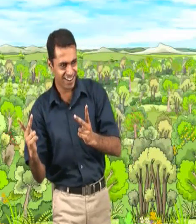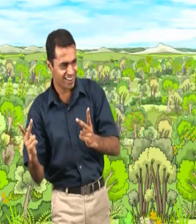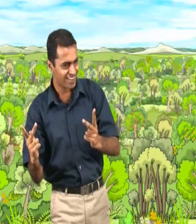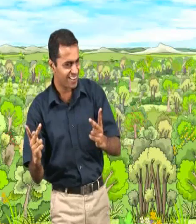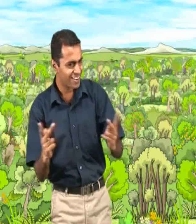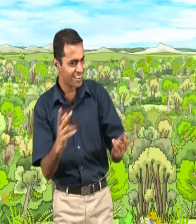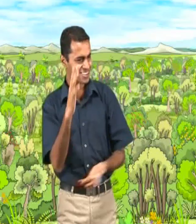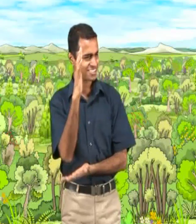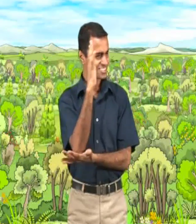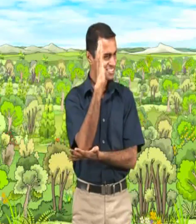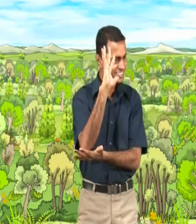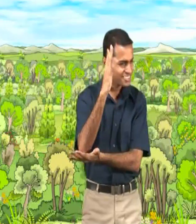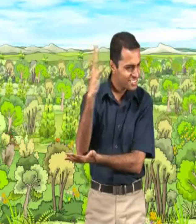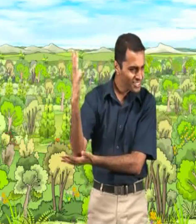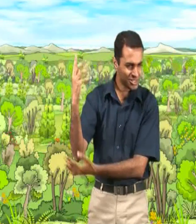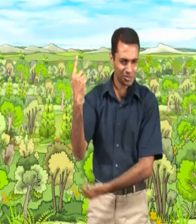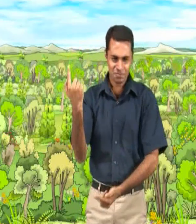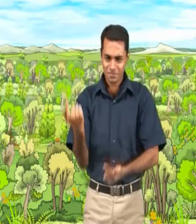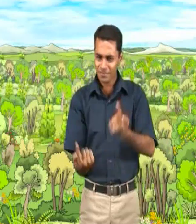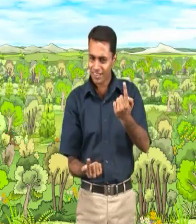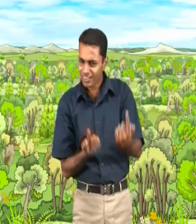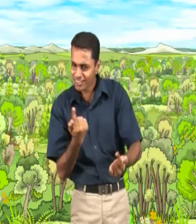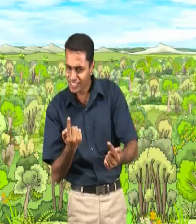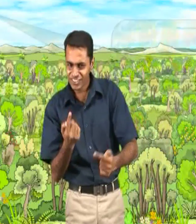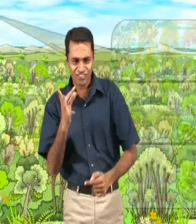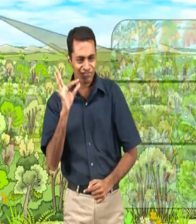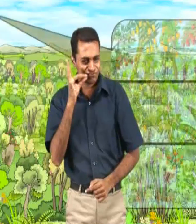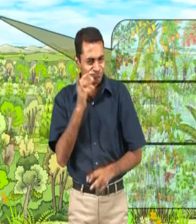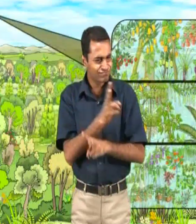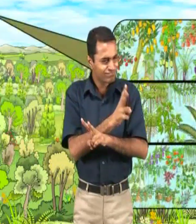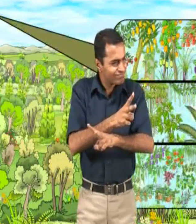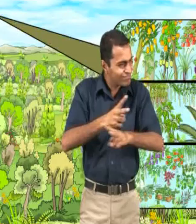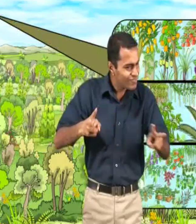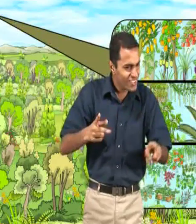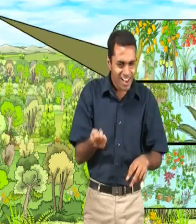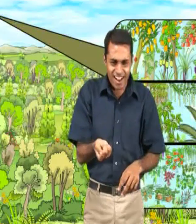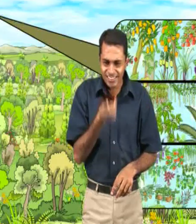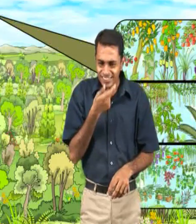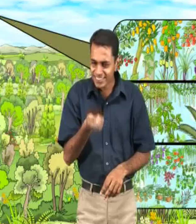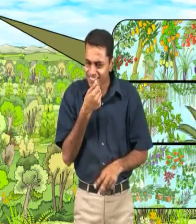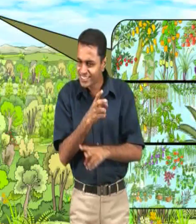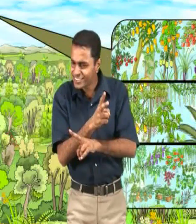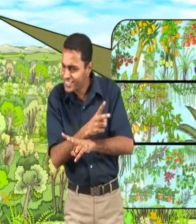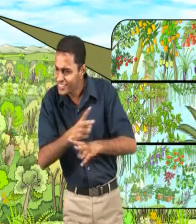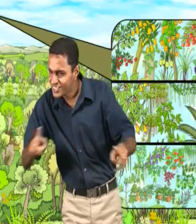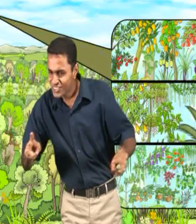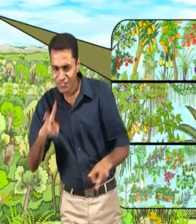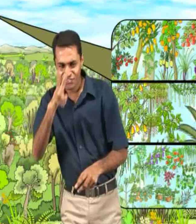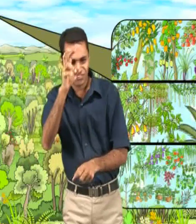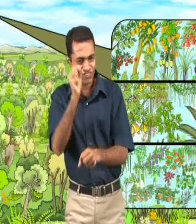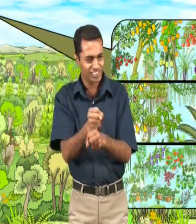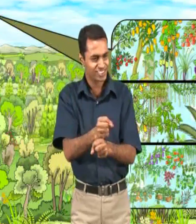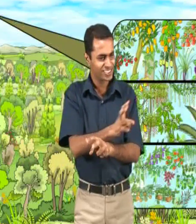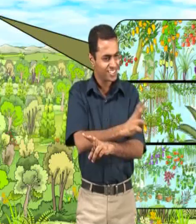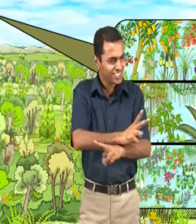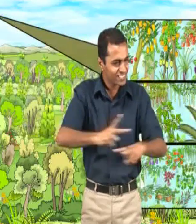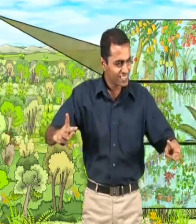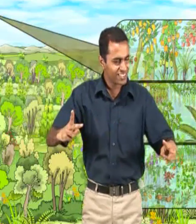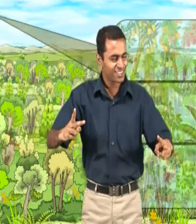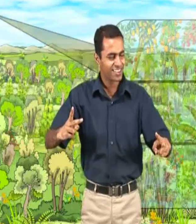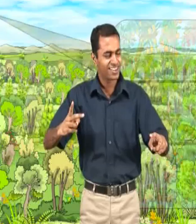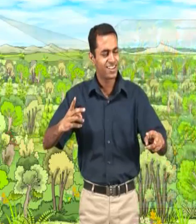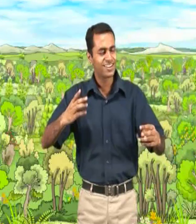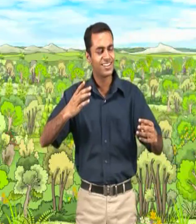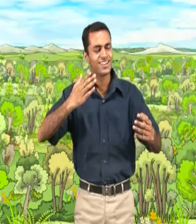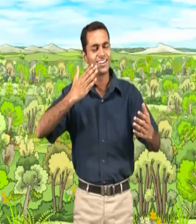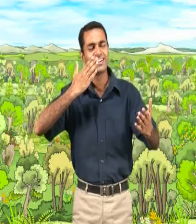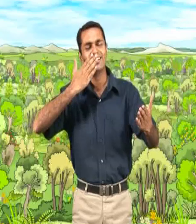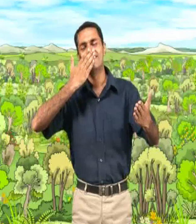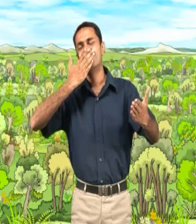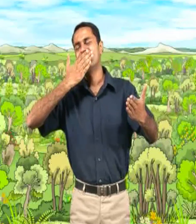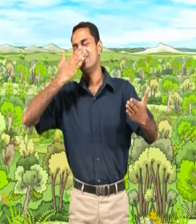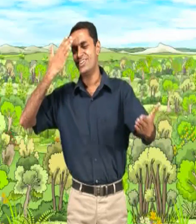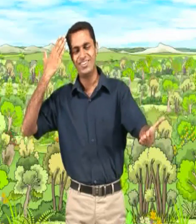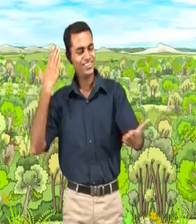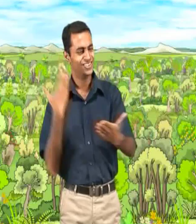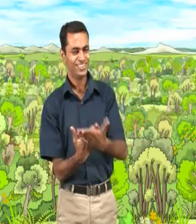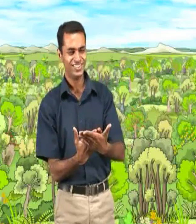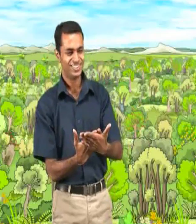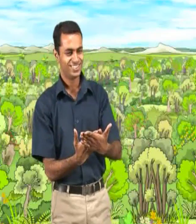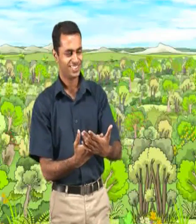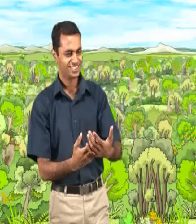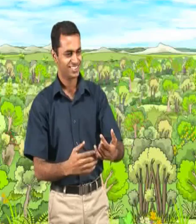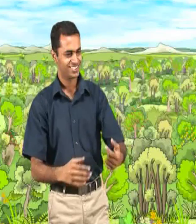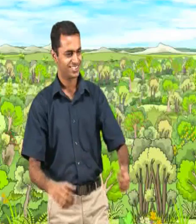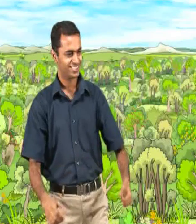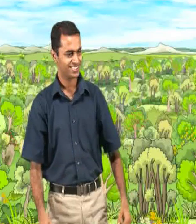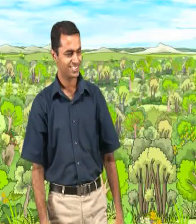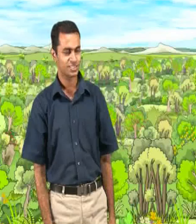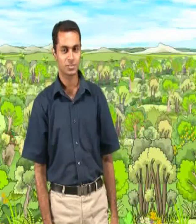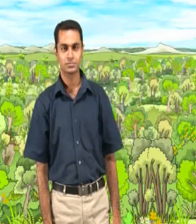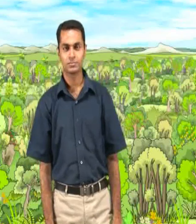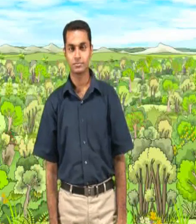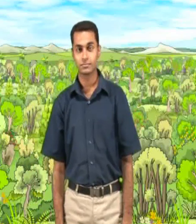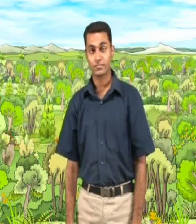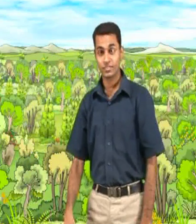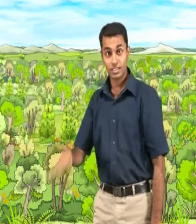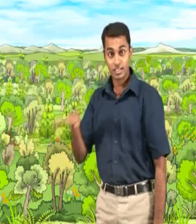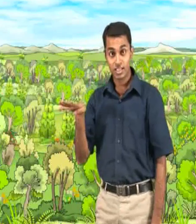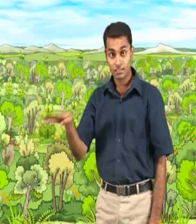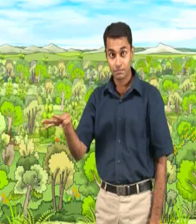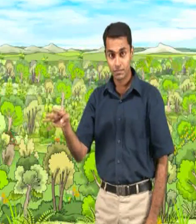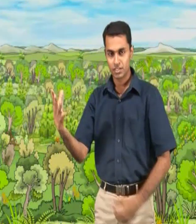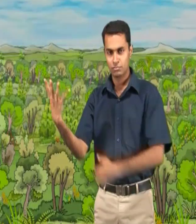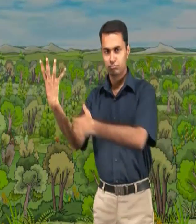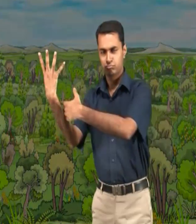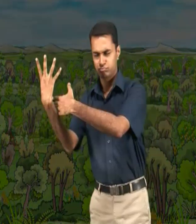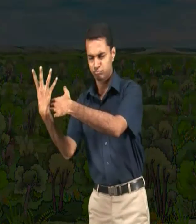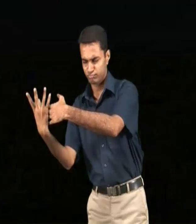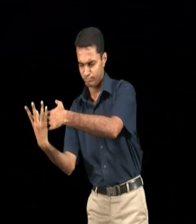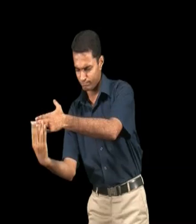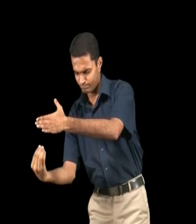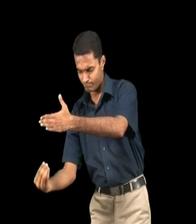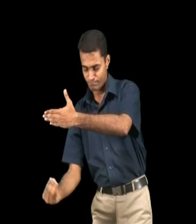And God saw that it was good.